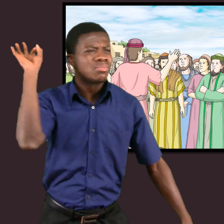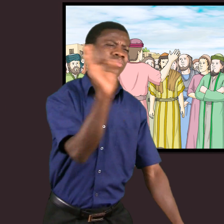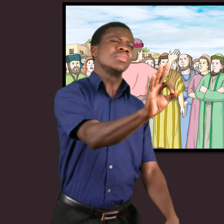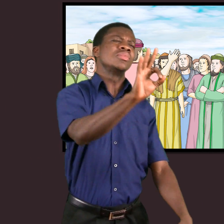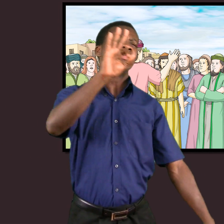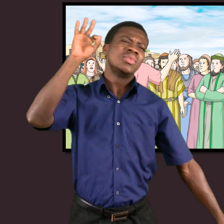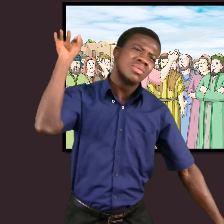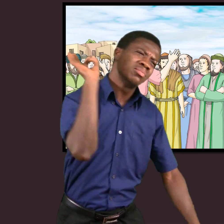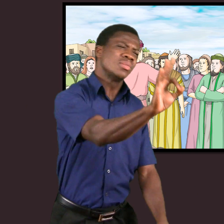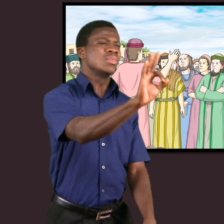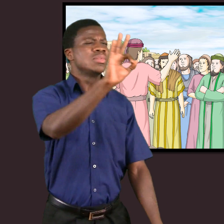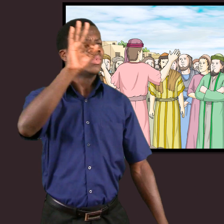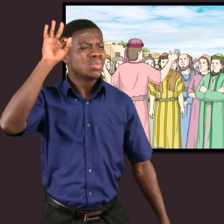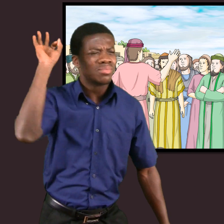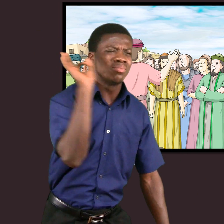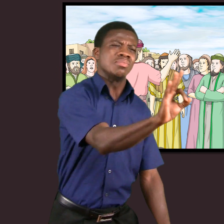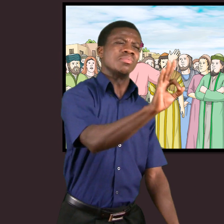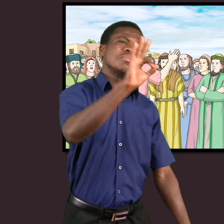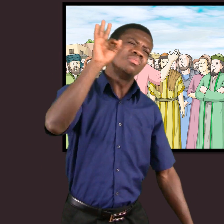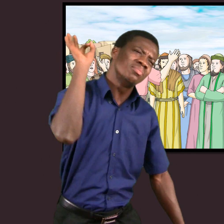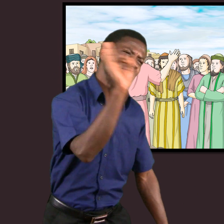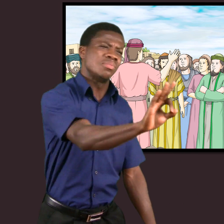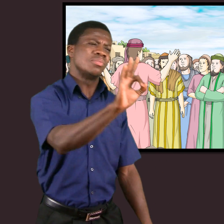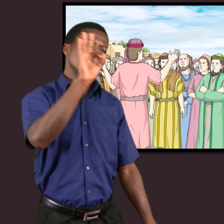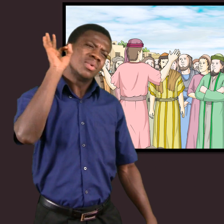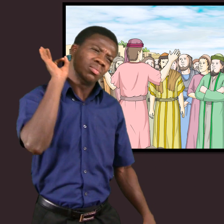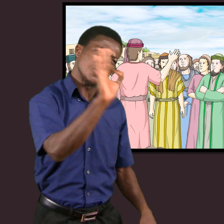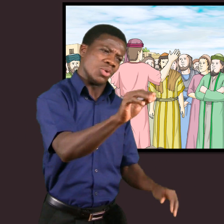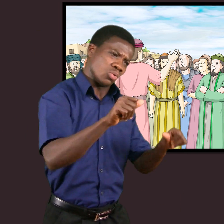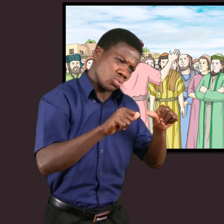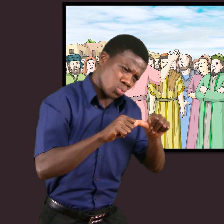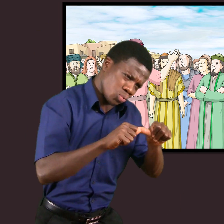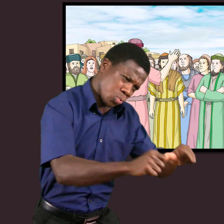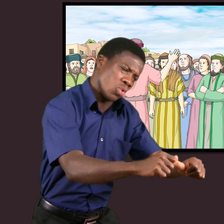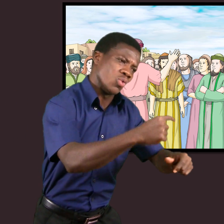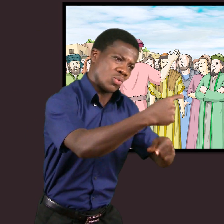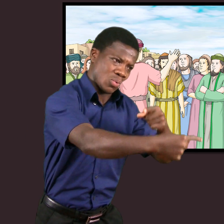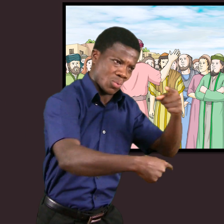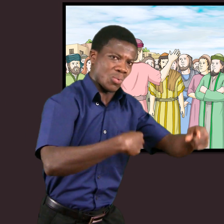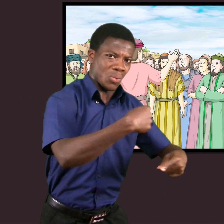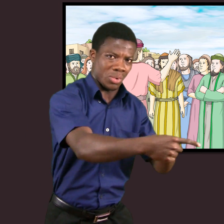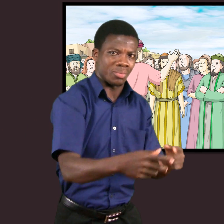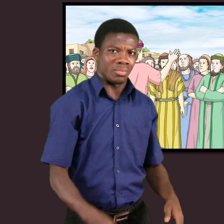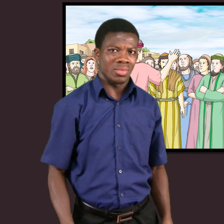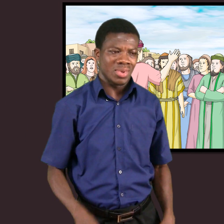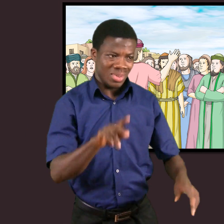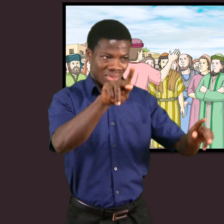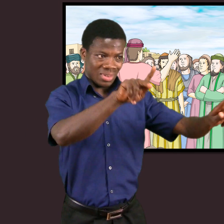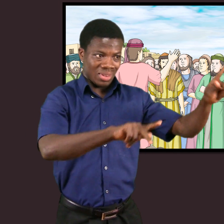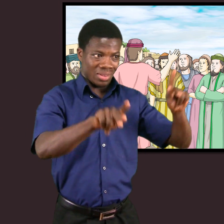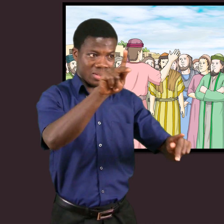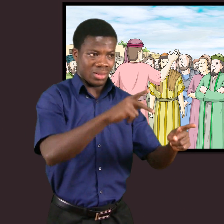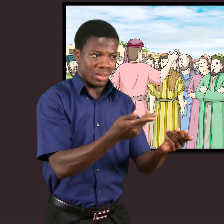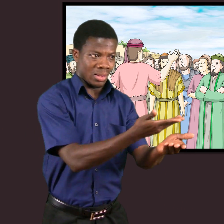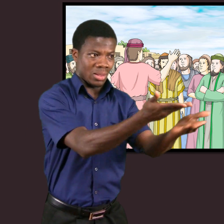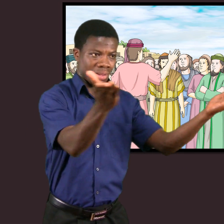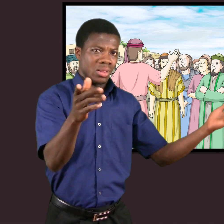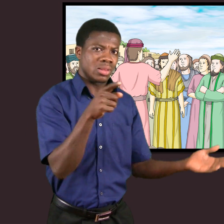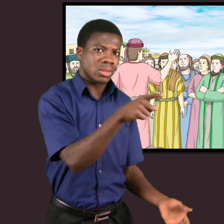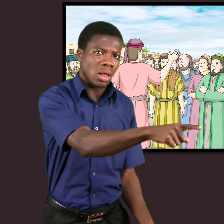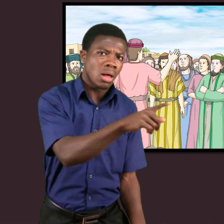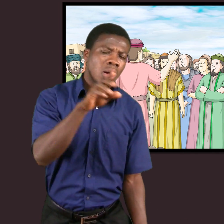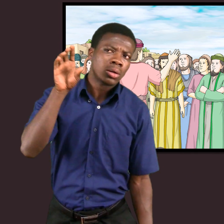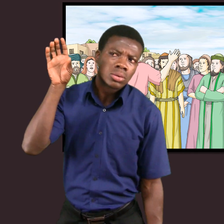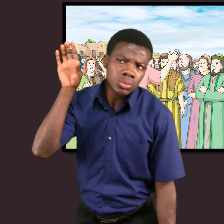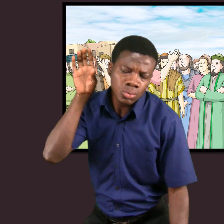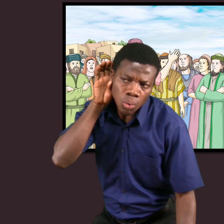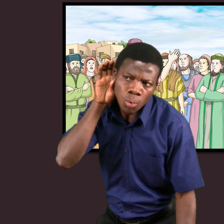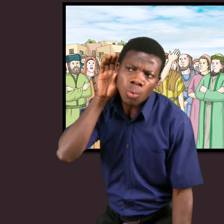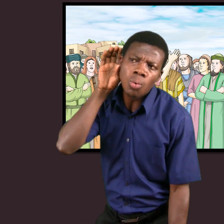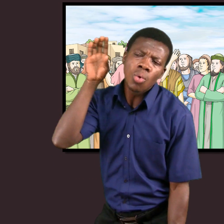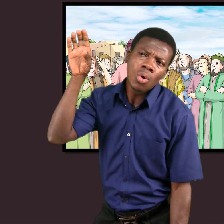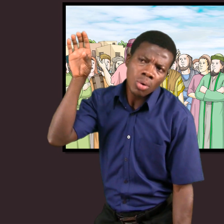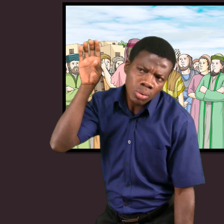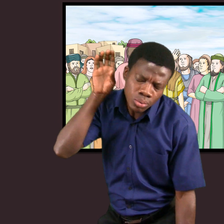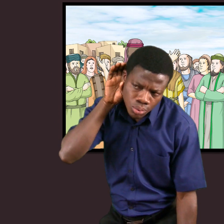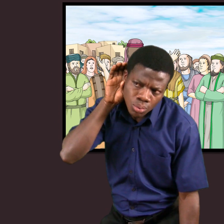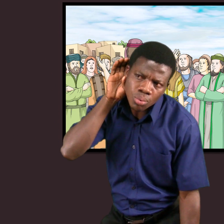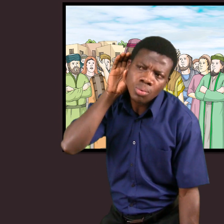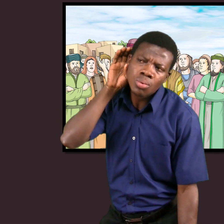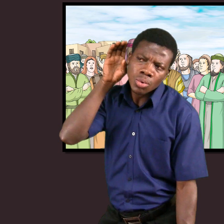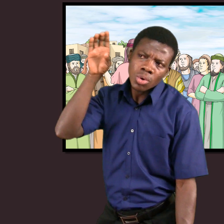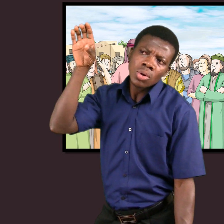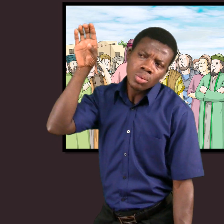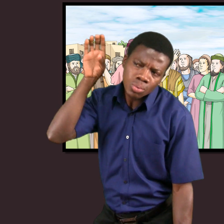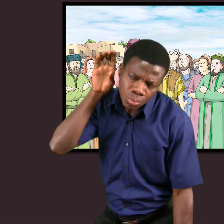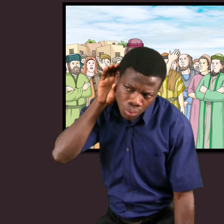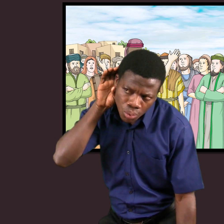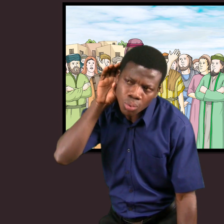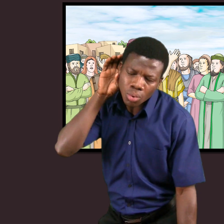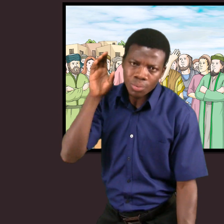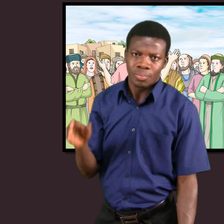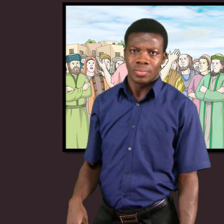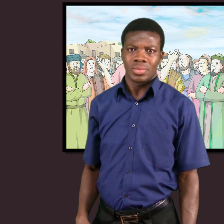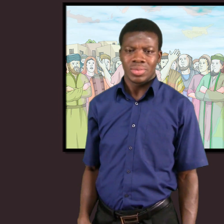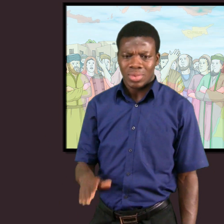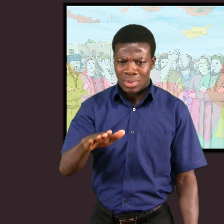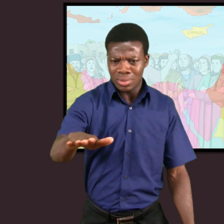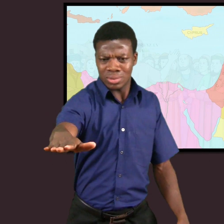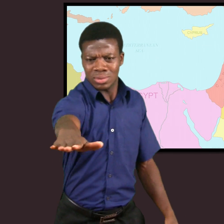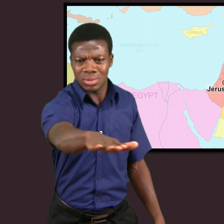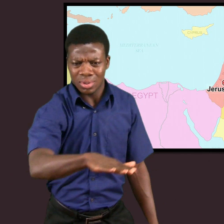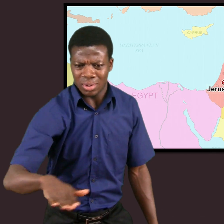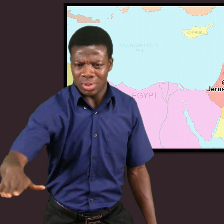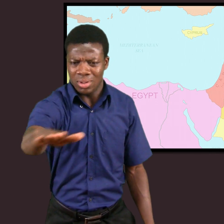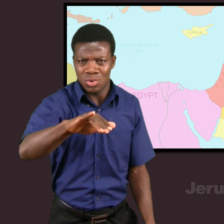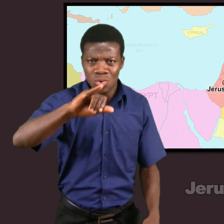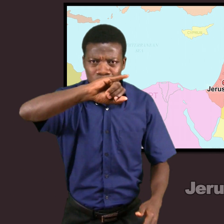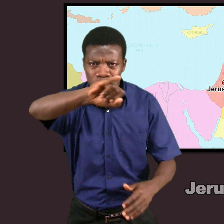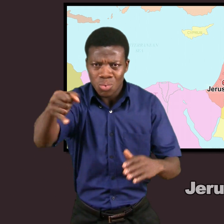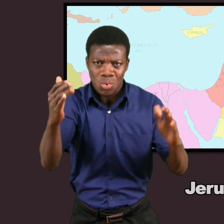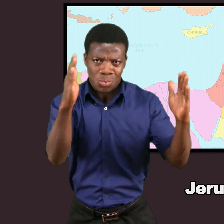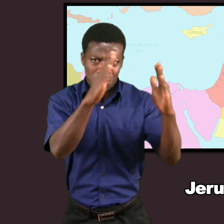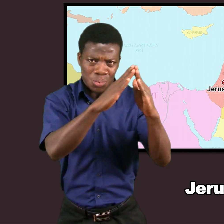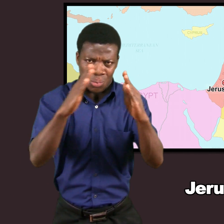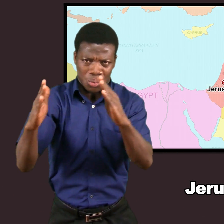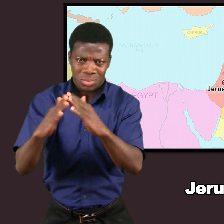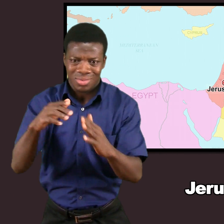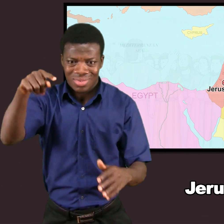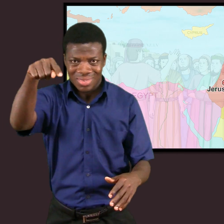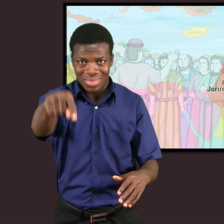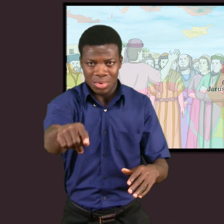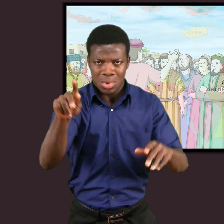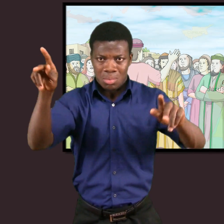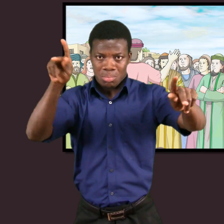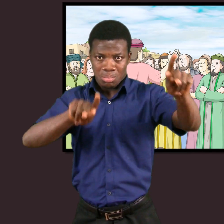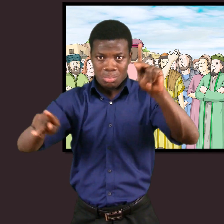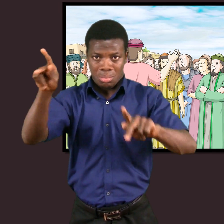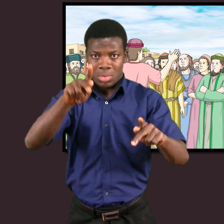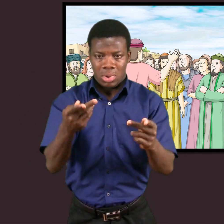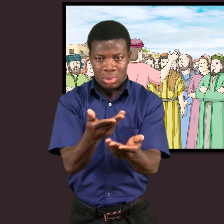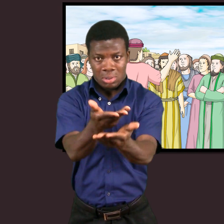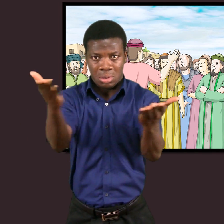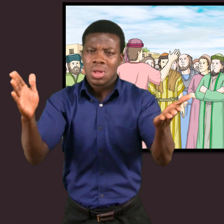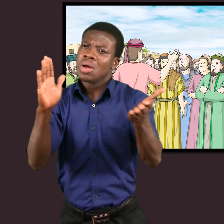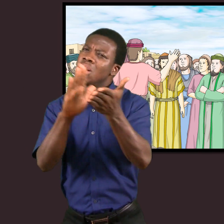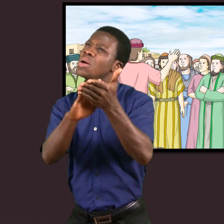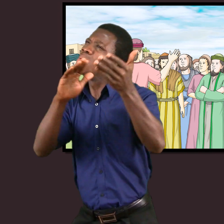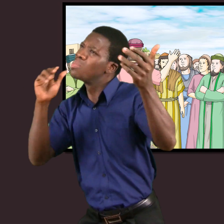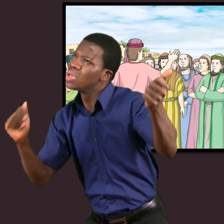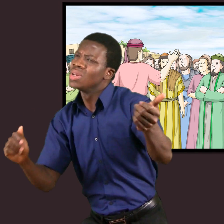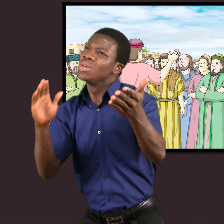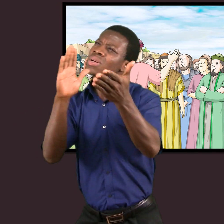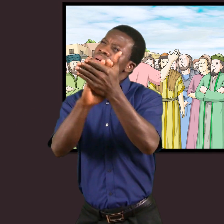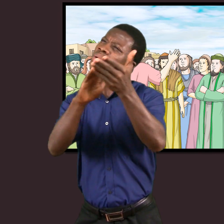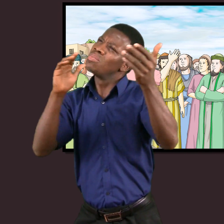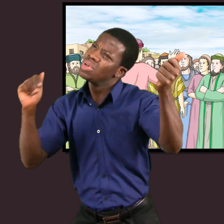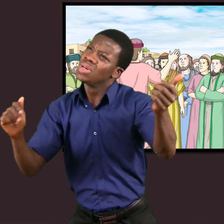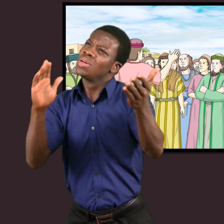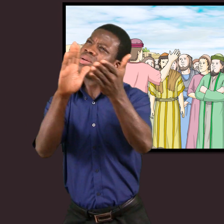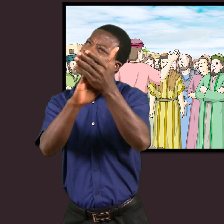So the word of God continued to spread.